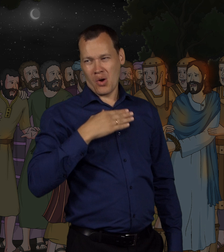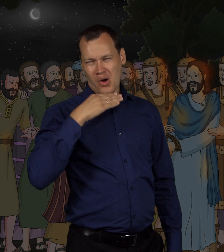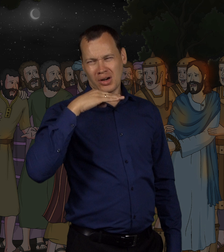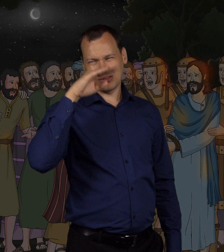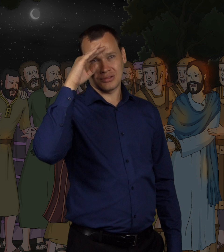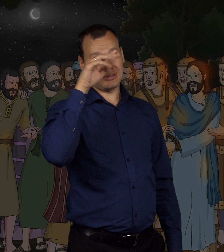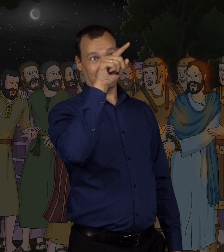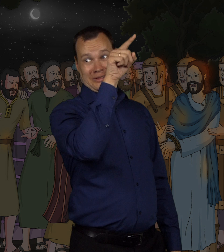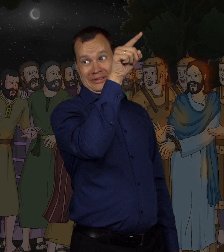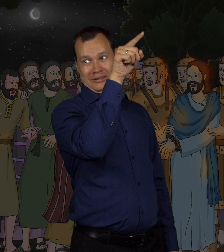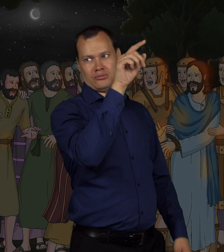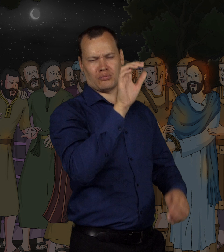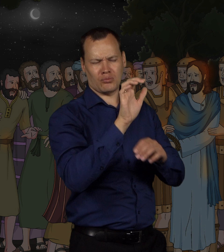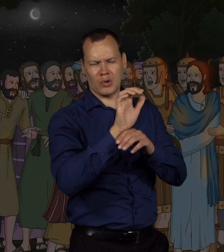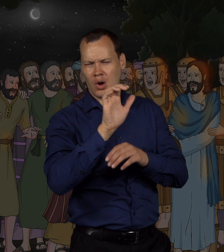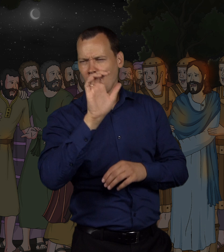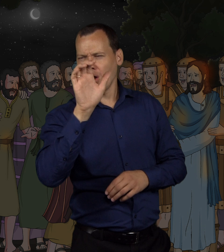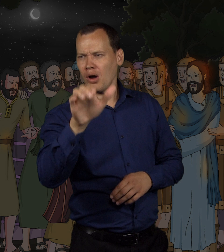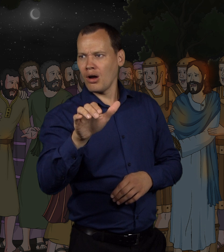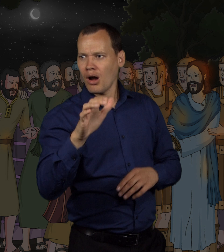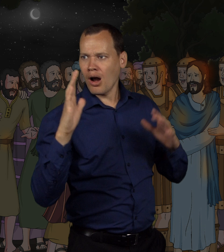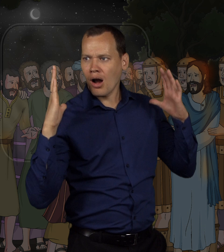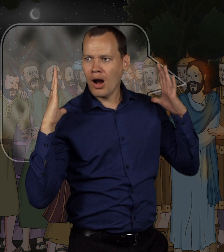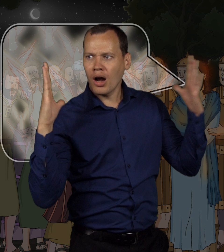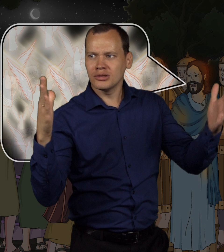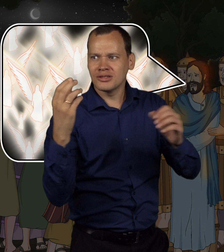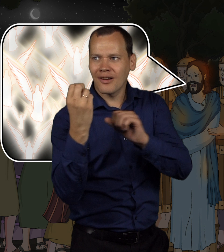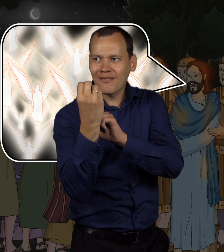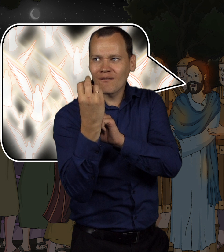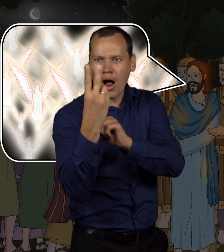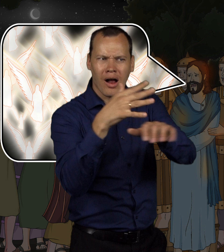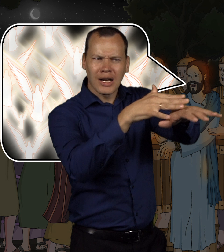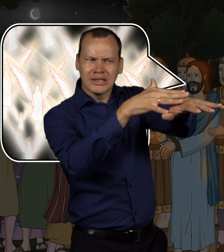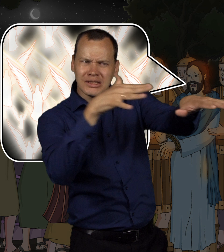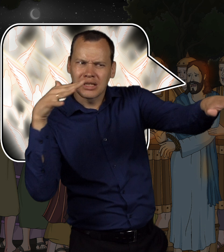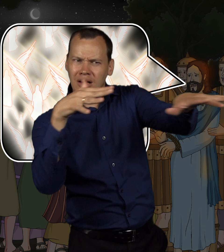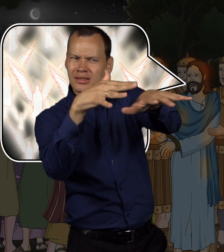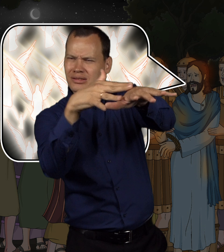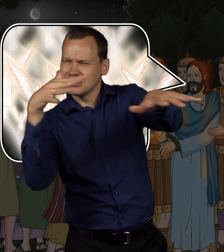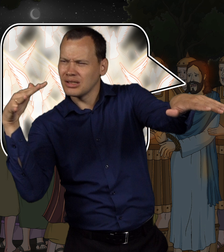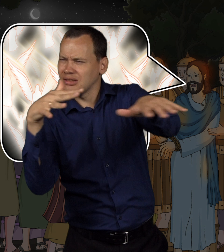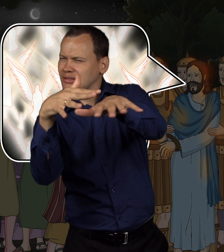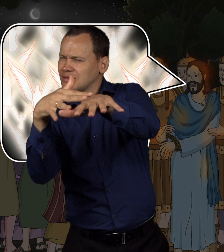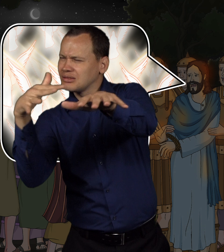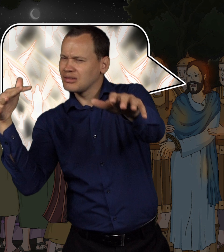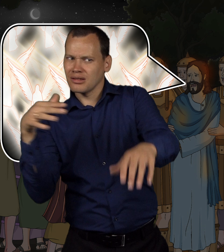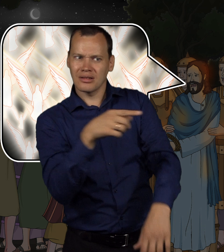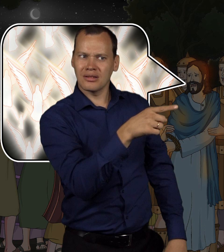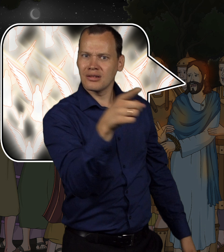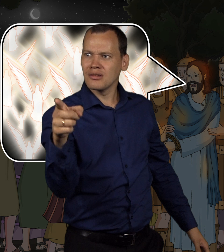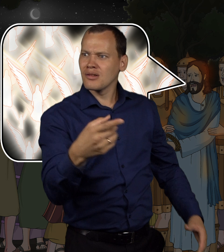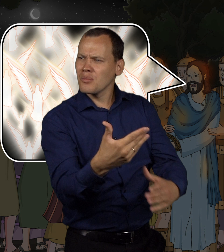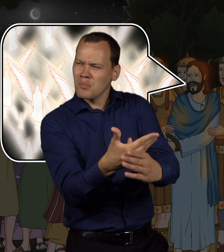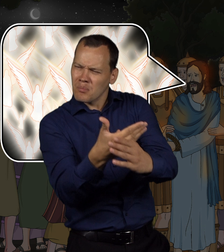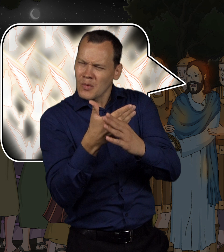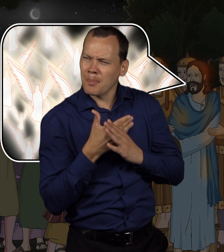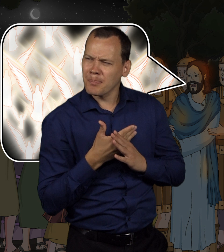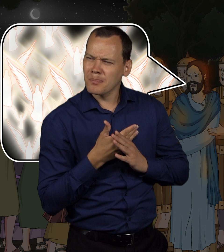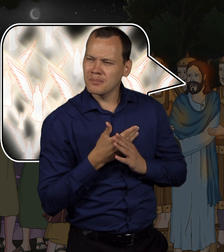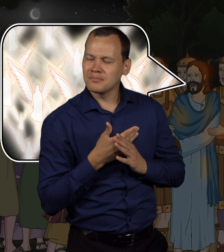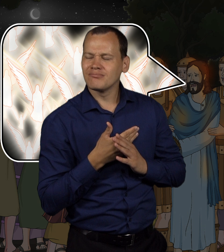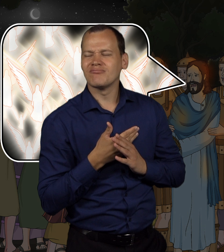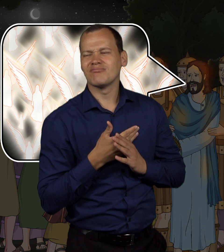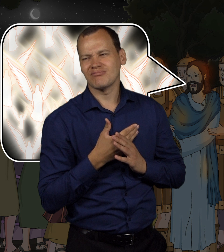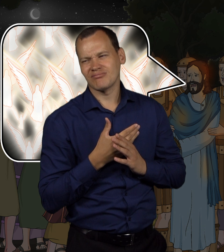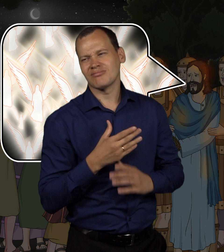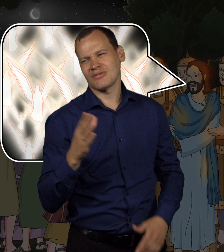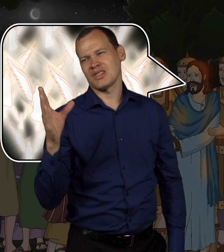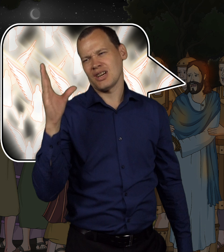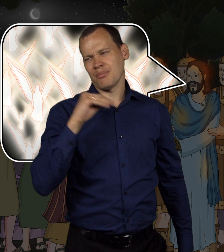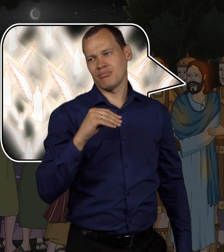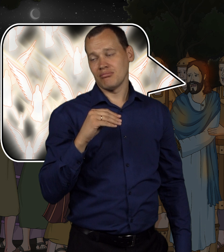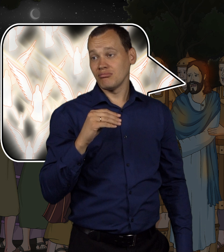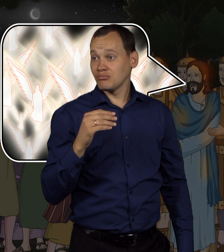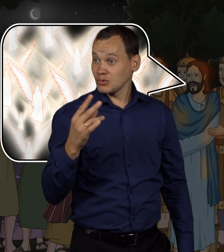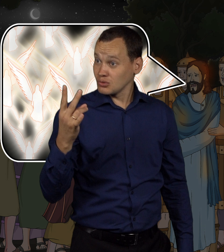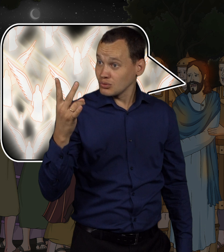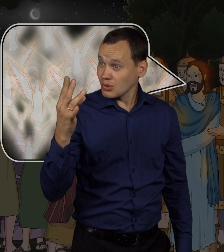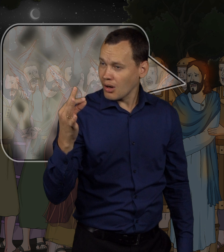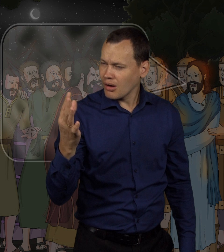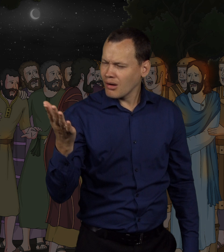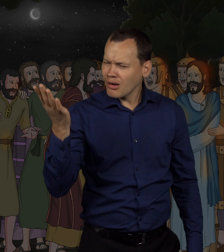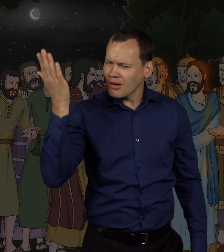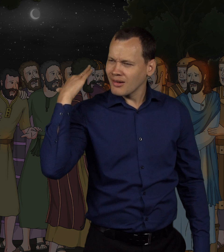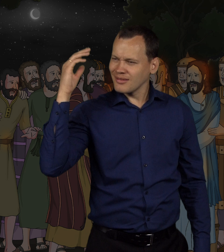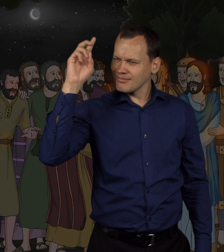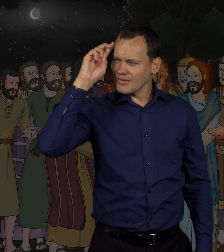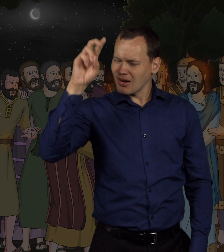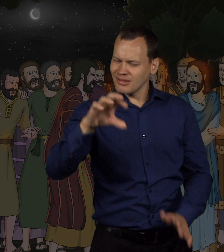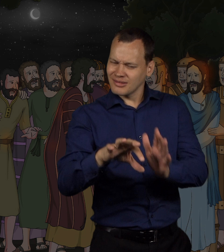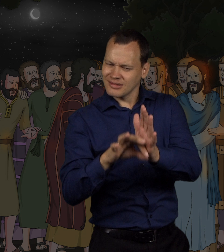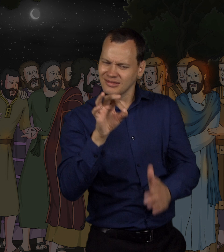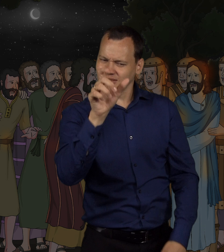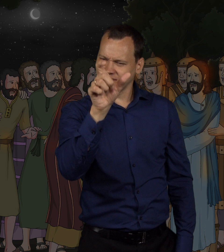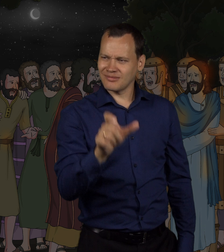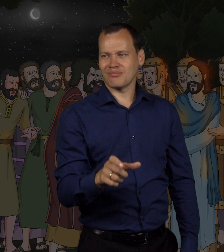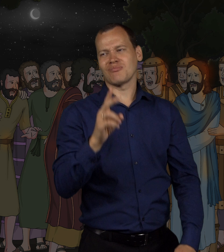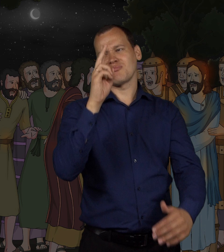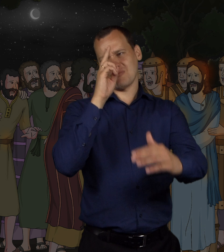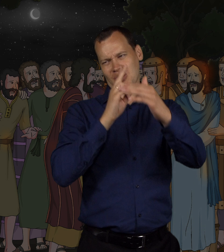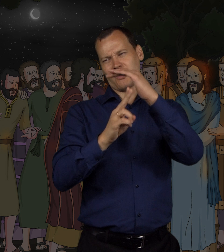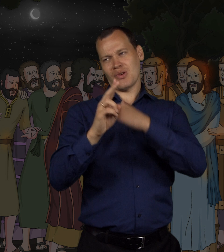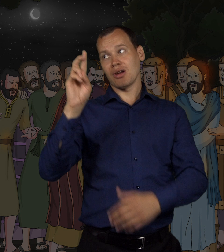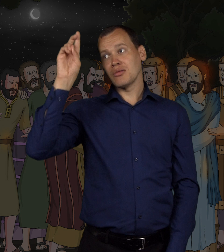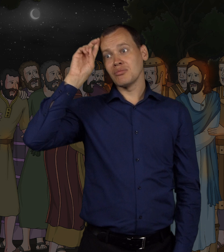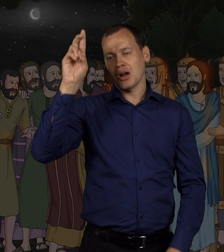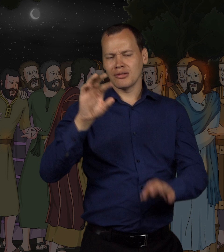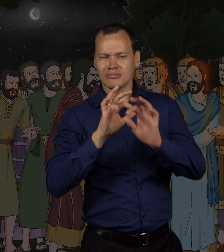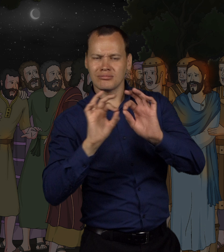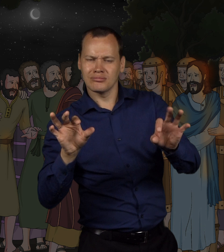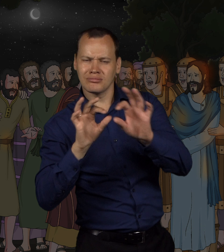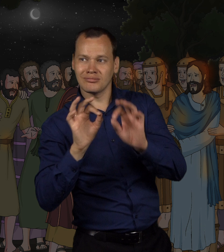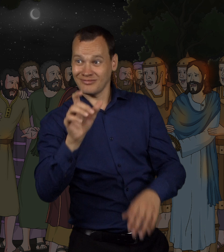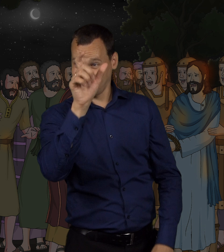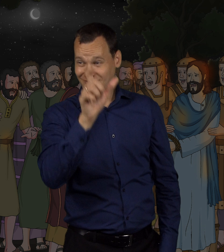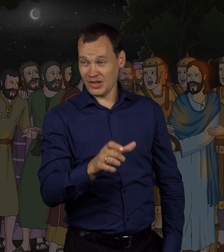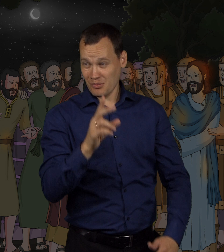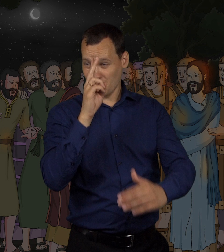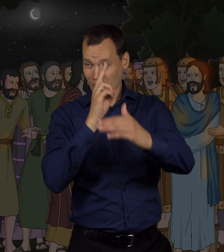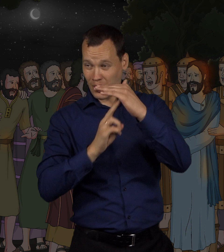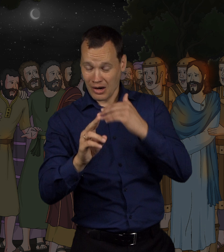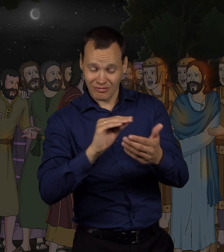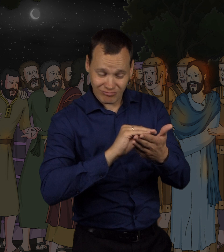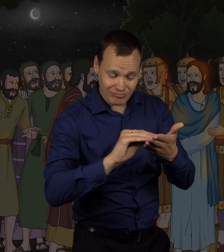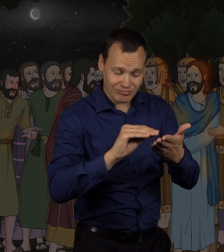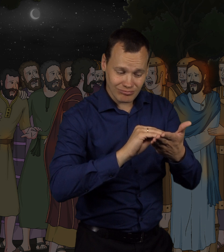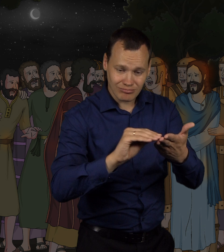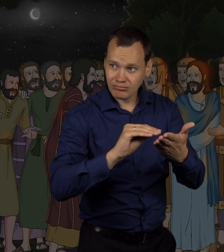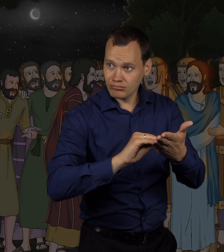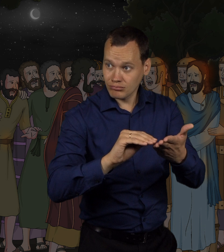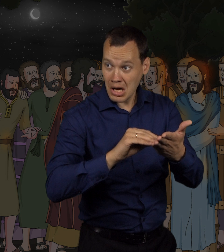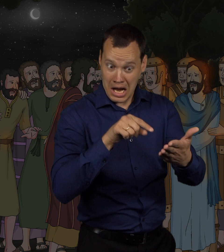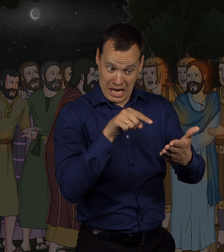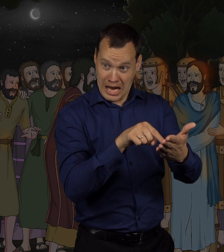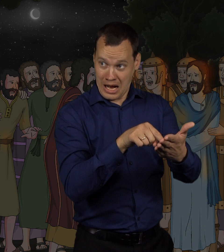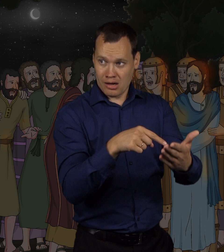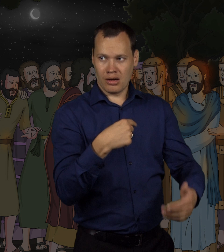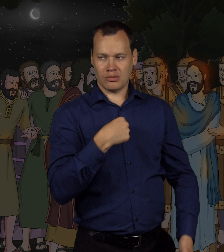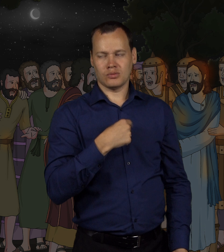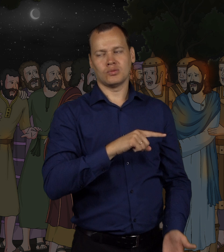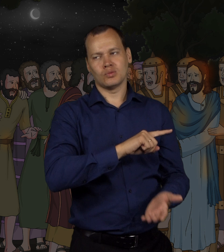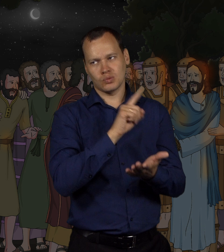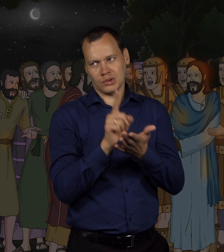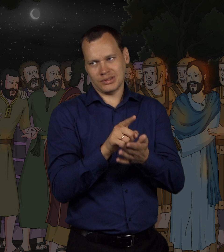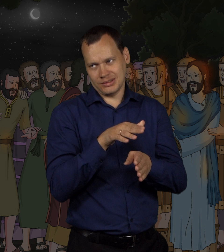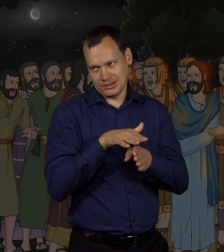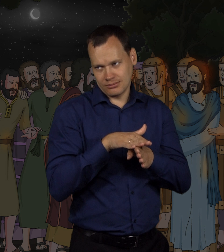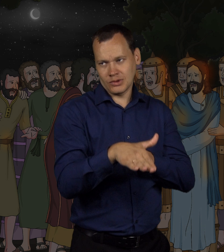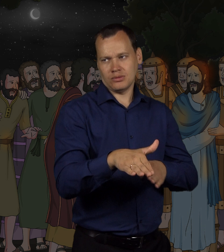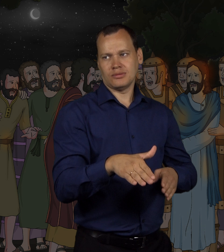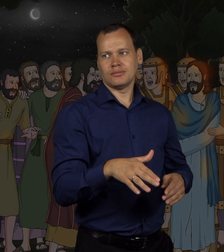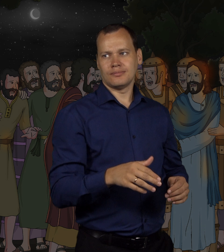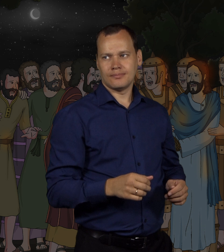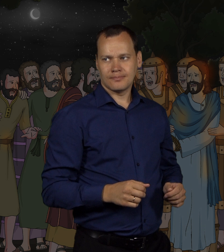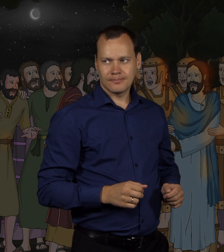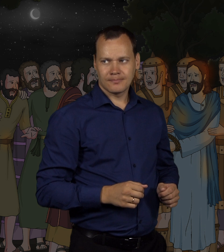Are you not aware that I can call on My Father, and He will at once put at My disposal more than twelve legions of angels?